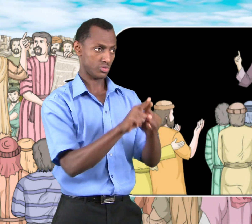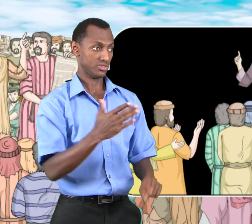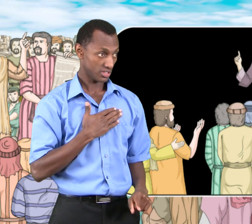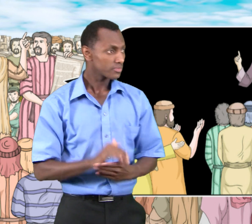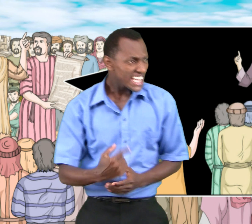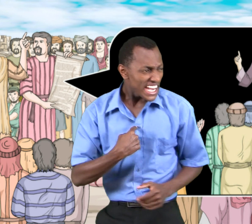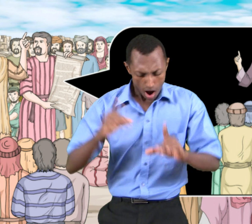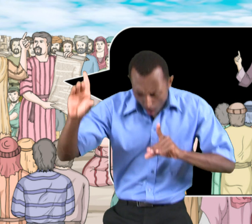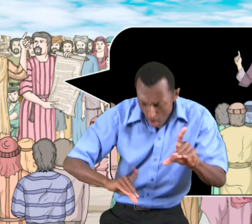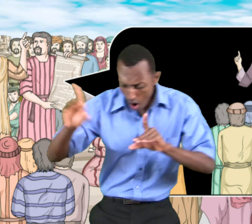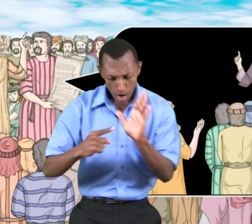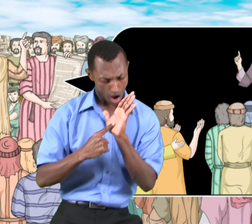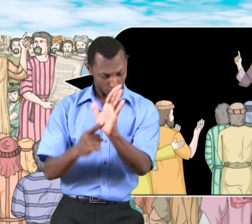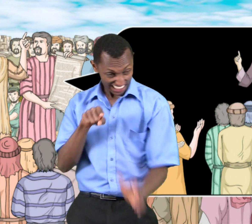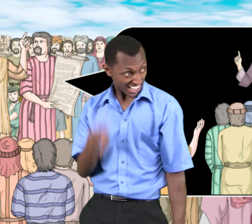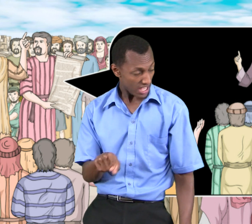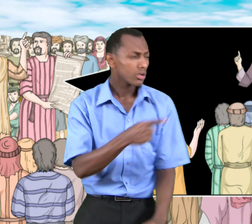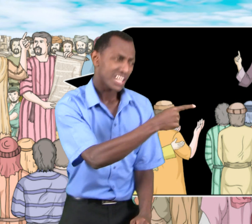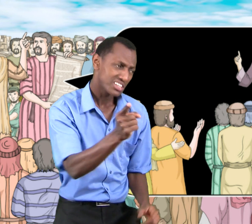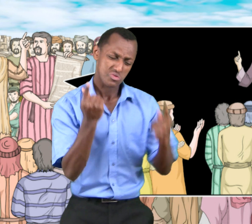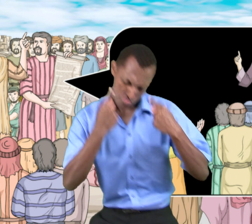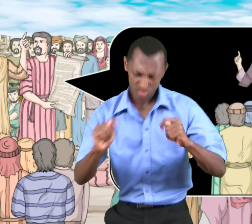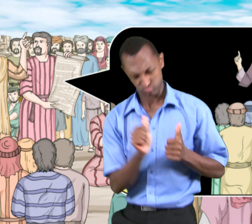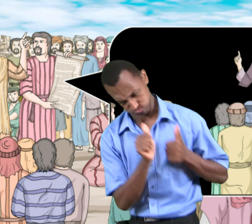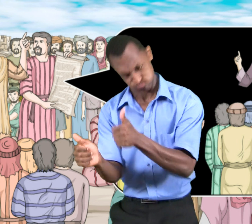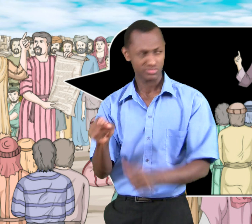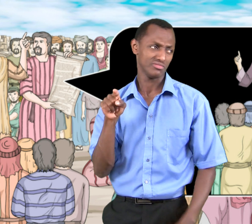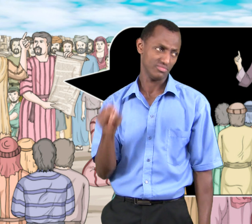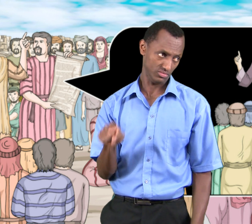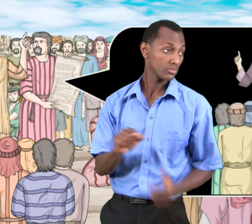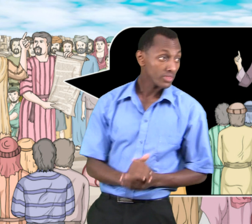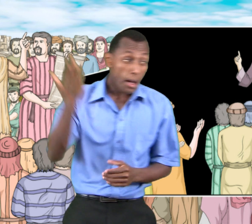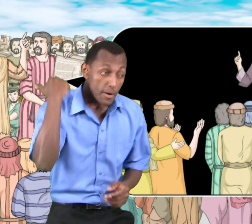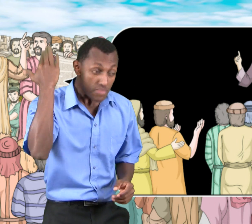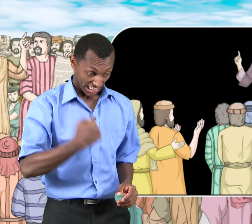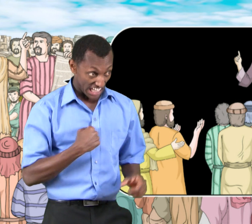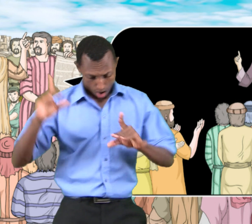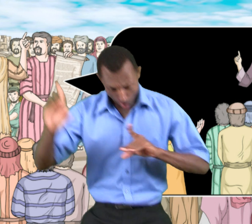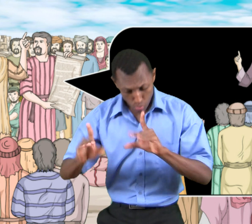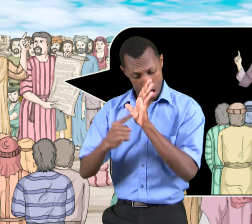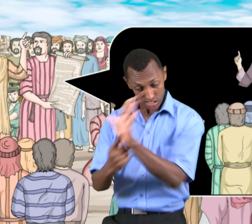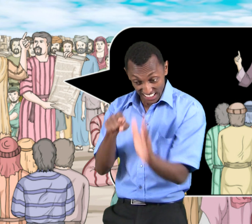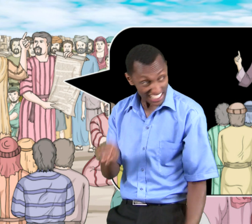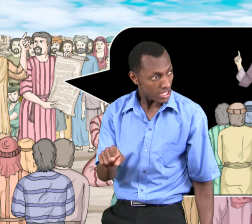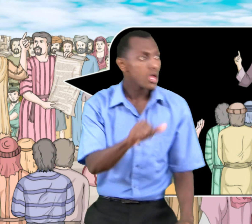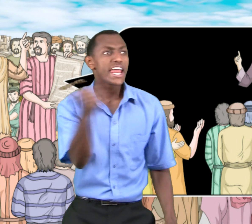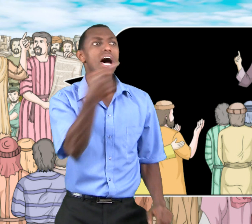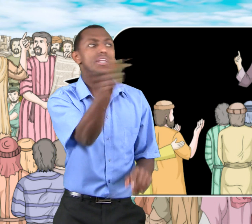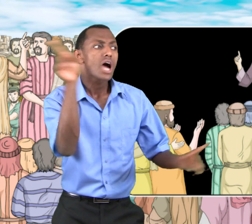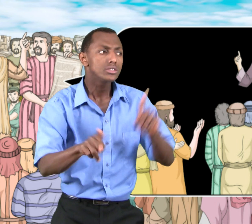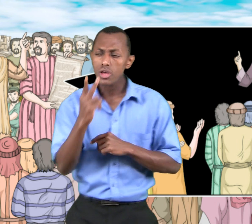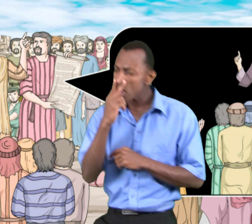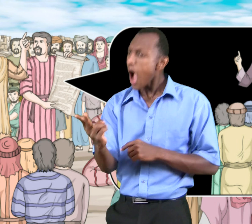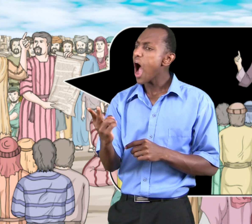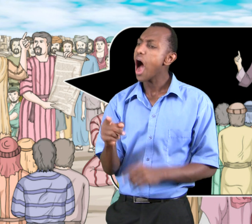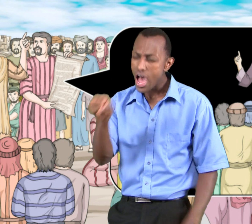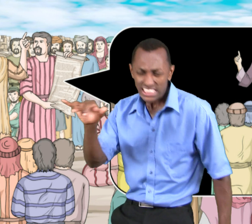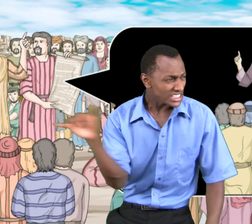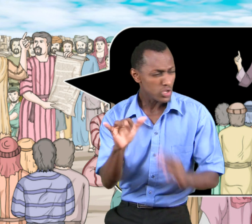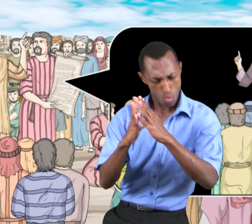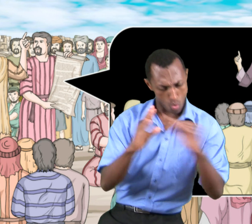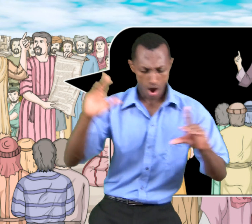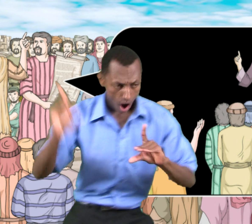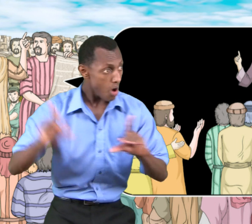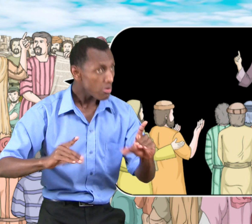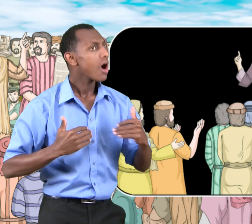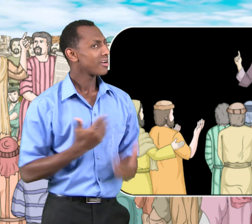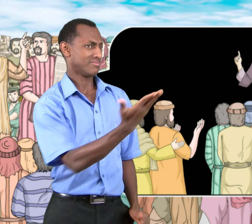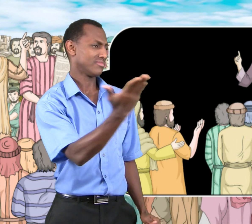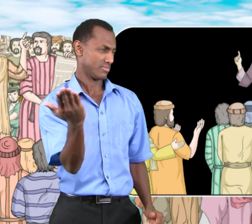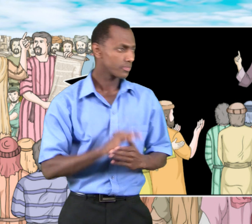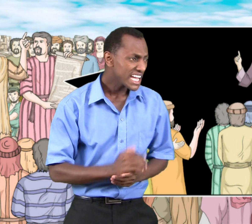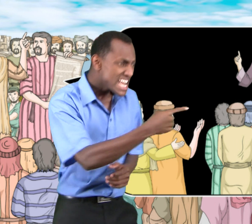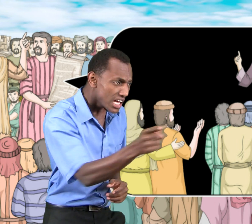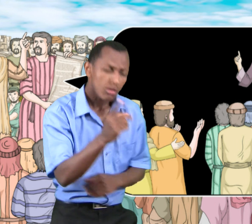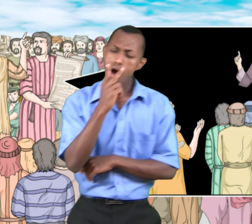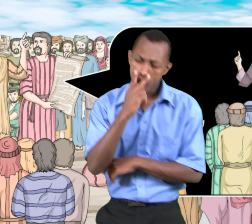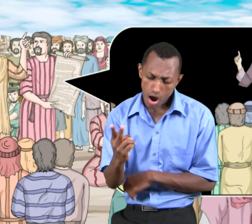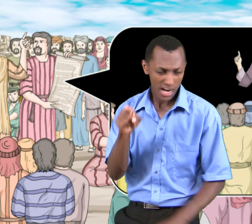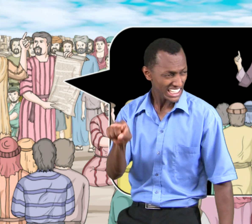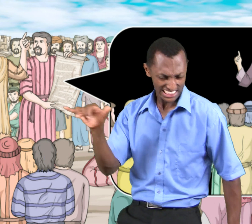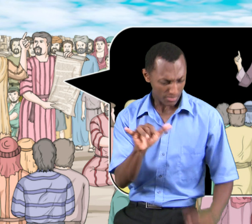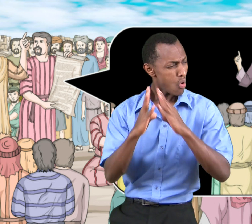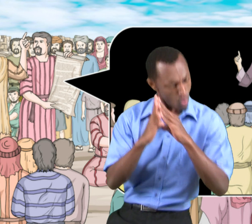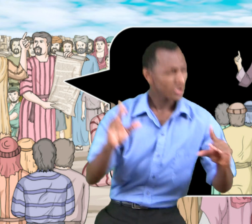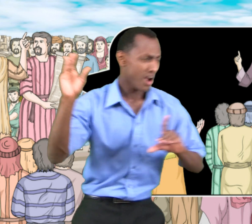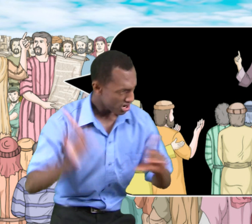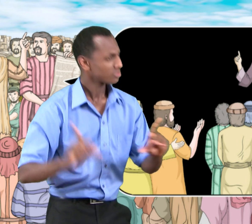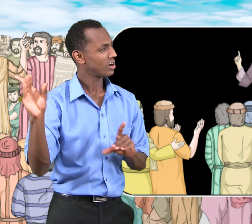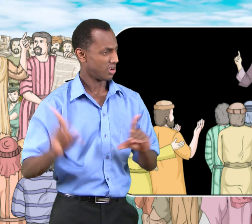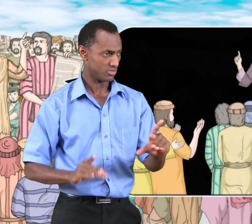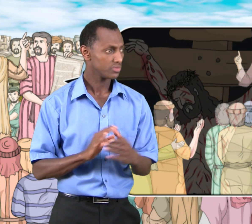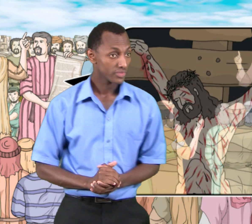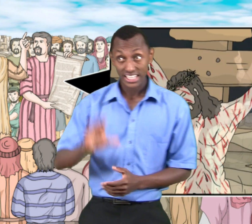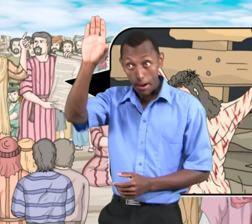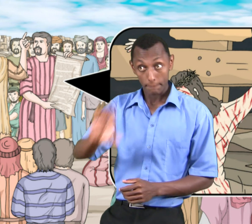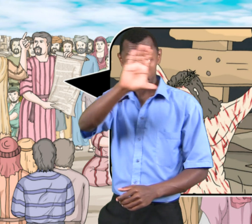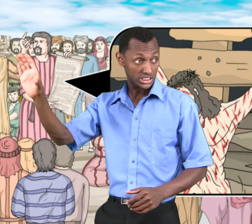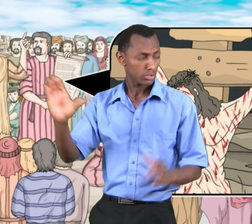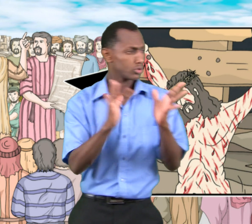Join one another in following my example, brothers, and carefully observe those who walk according to the pattern we set for you.